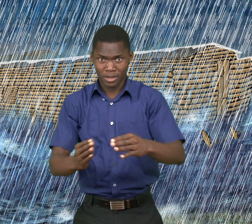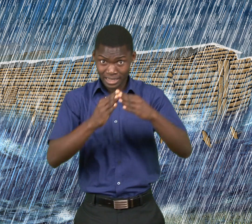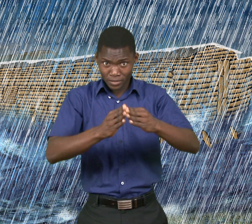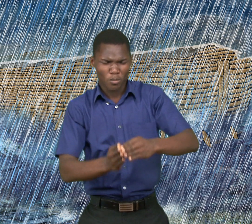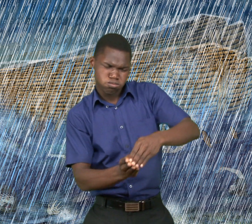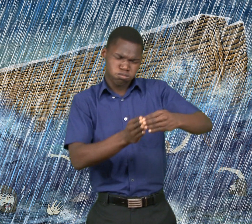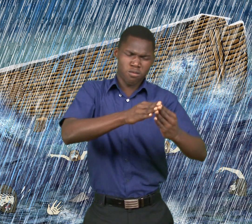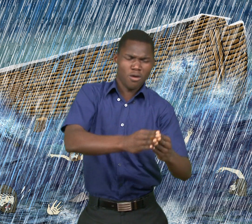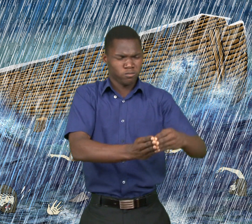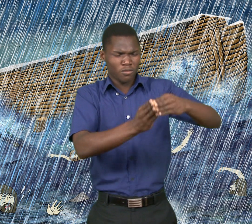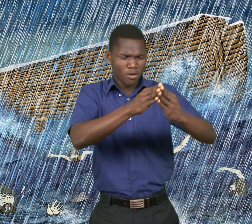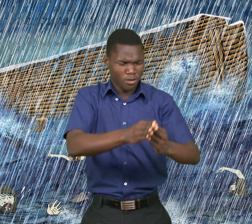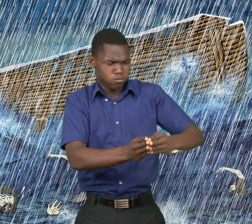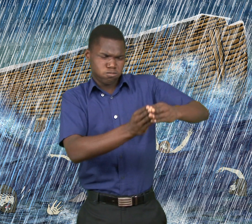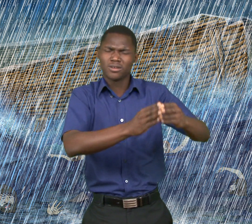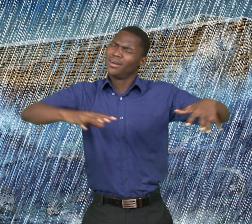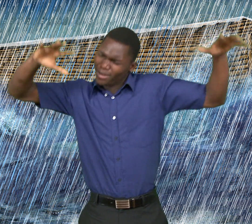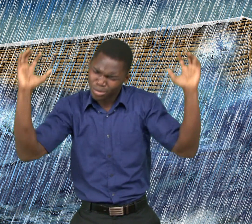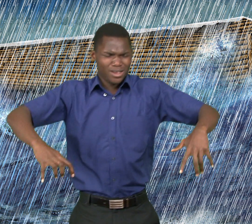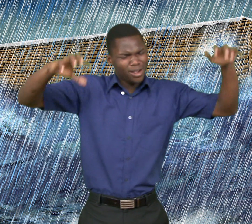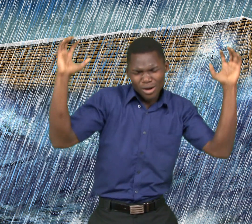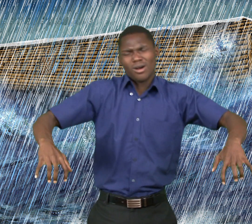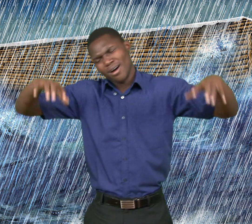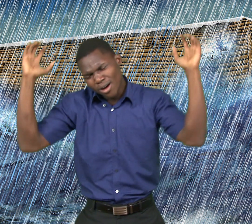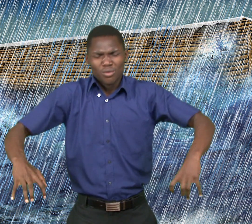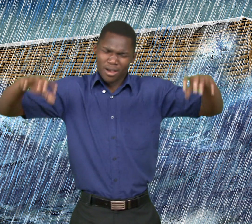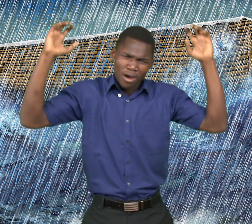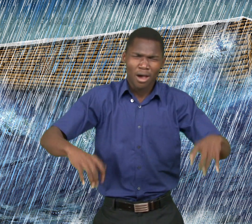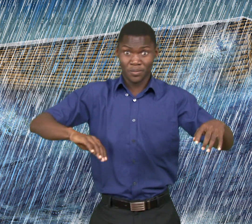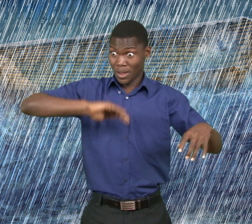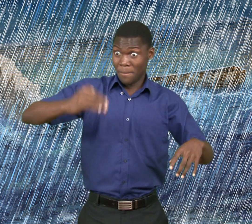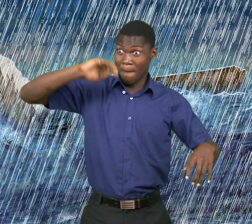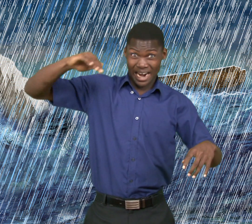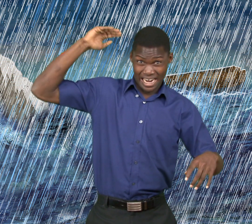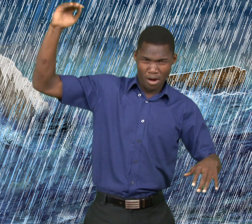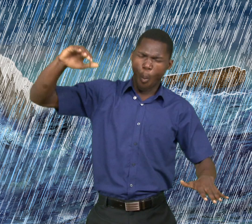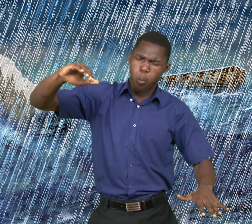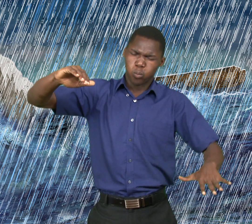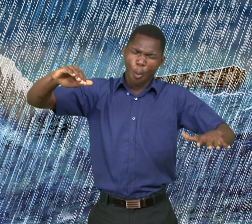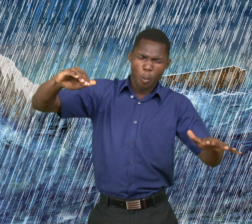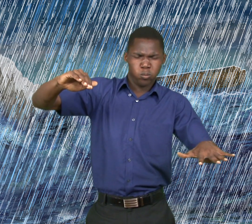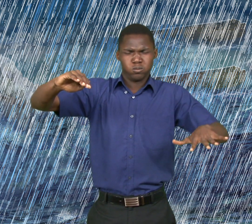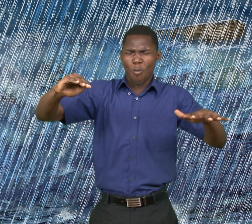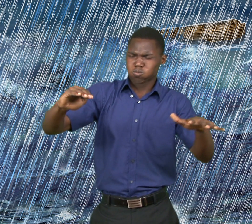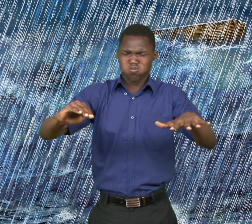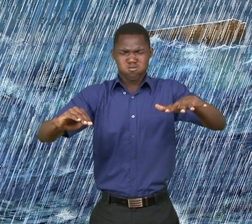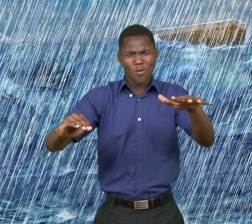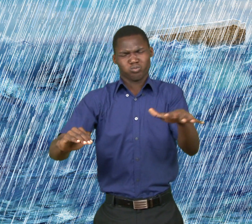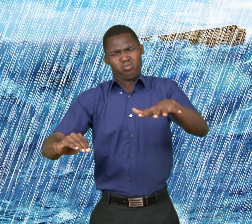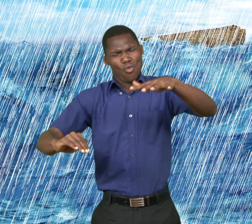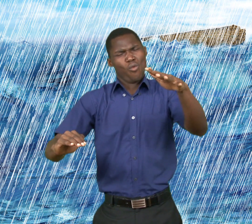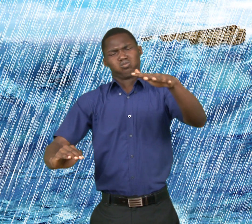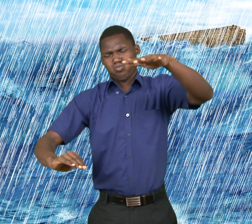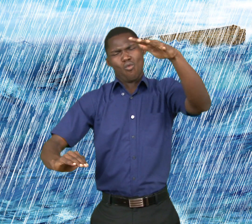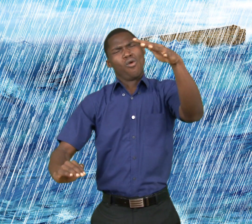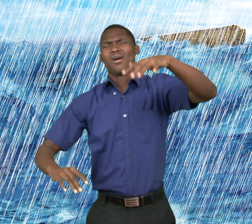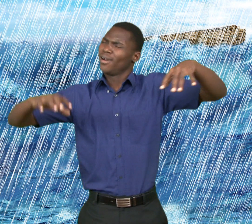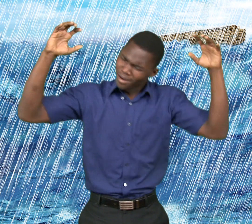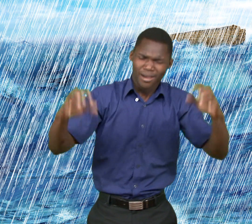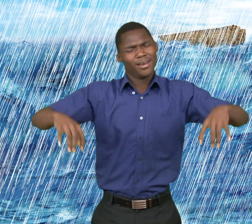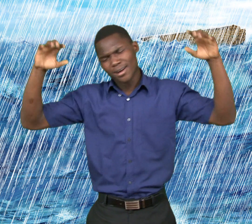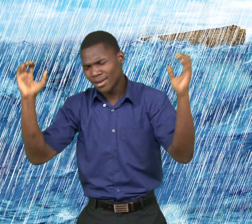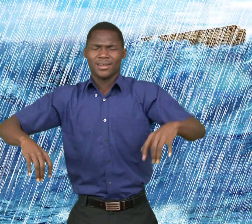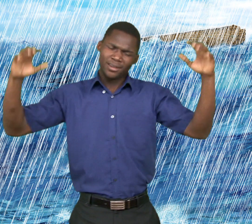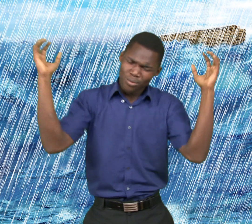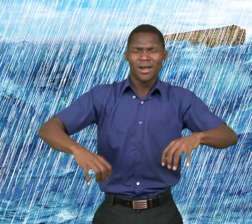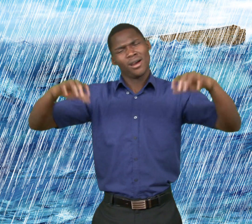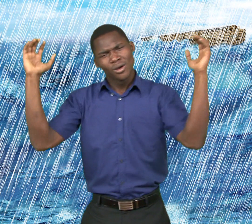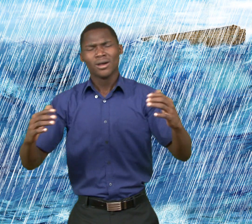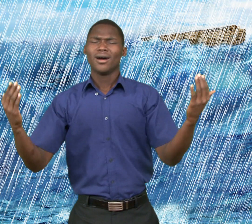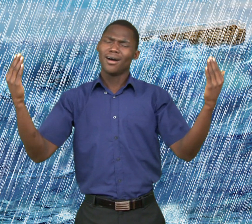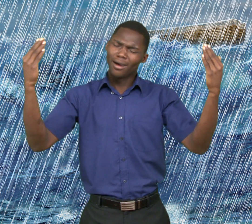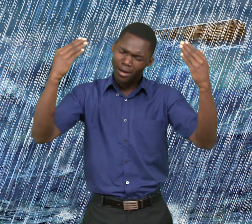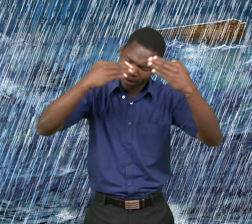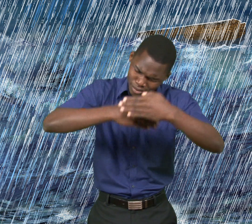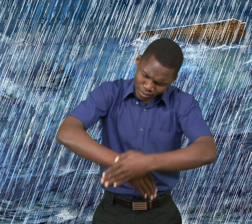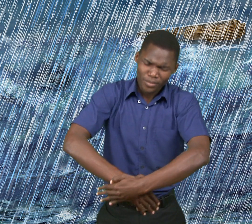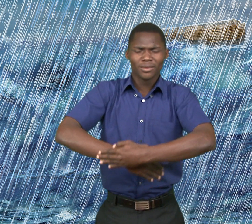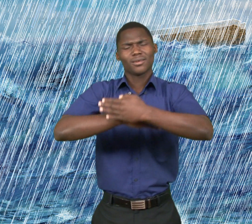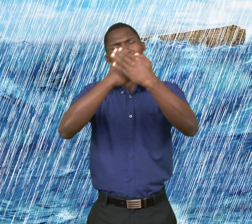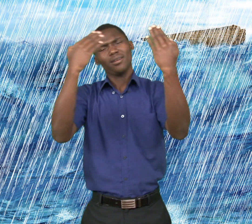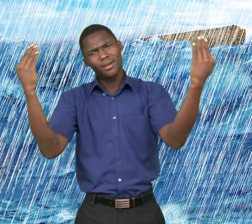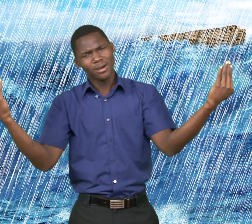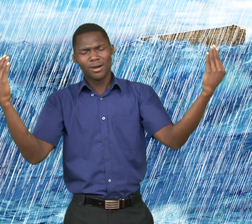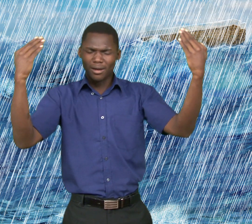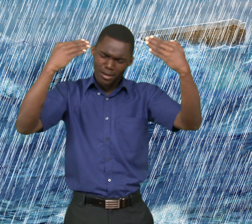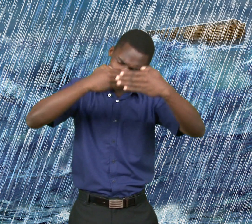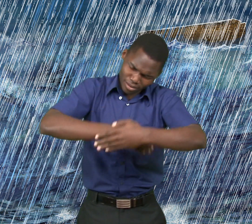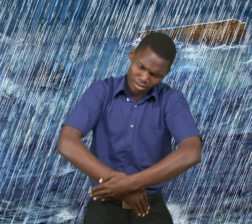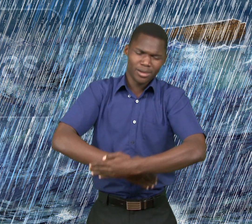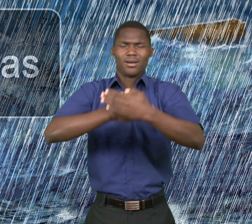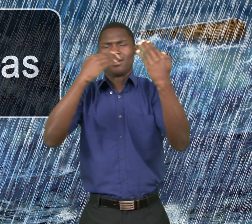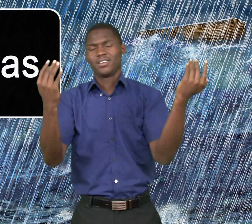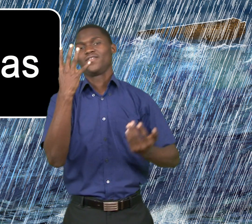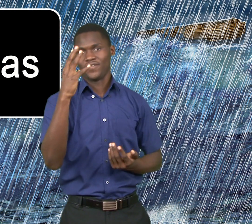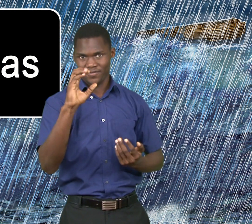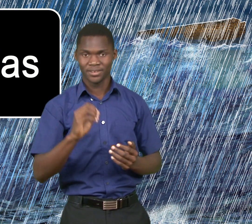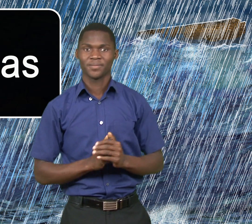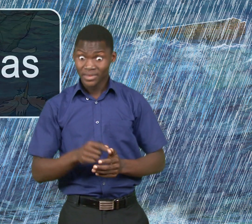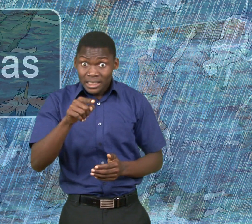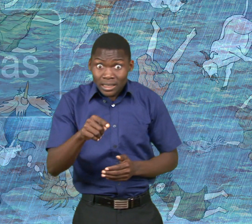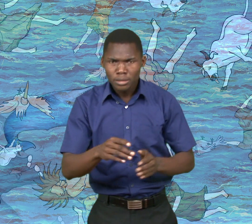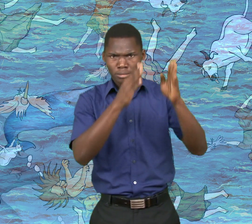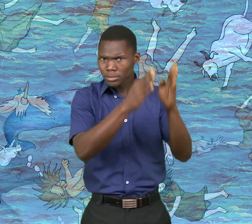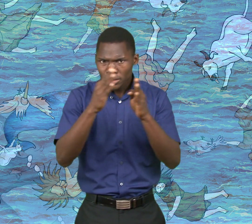Then the LORD shut him in. For forty days the flood kept coming on the earth, and the waters rose and lifted the ark high above the earth. So the waters continued to surge and rise greatly on the earth, and the ark floated on the surface of the waters. Finally, the waters completely inundated the earth, so that all the high mountains under all the heavens were covered.